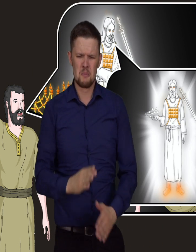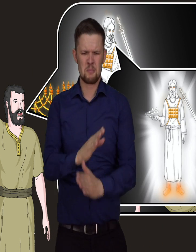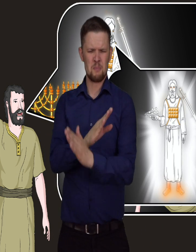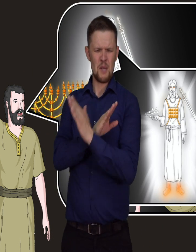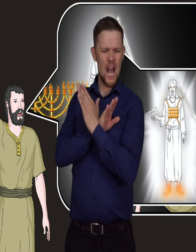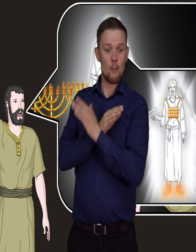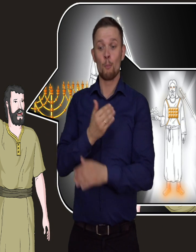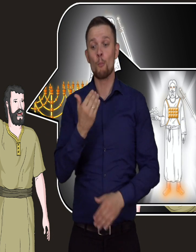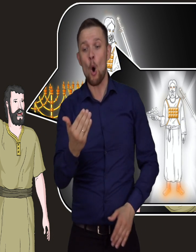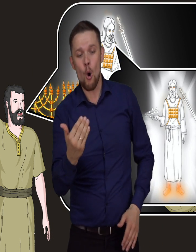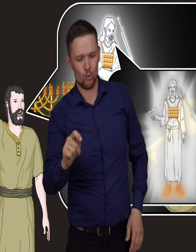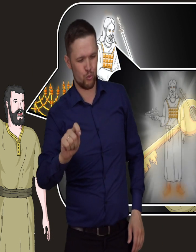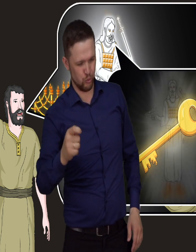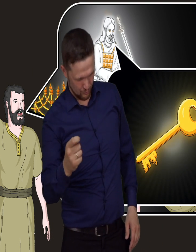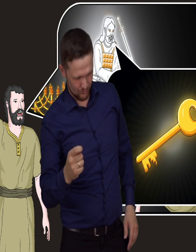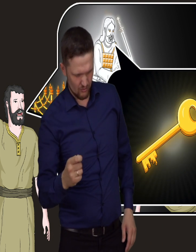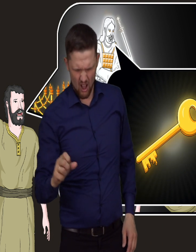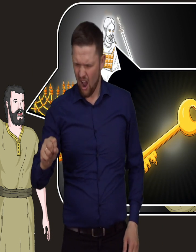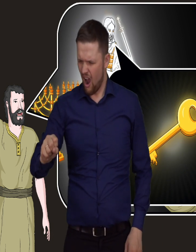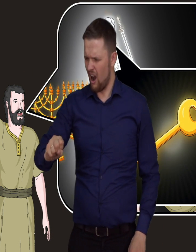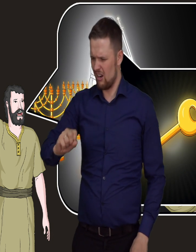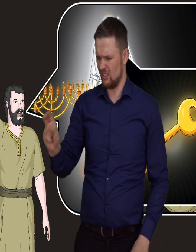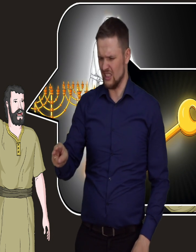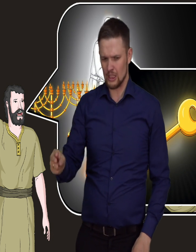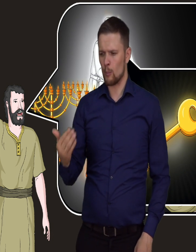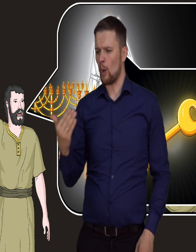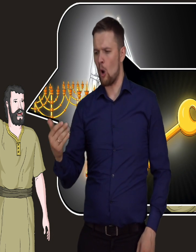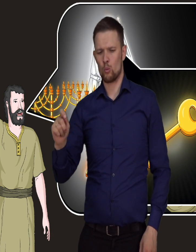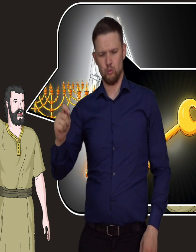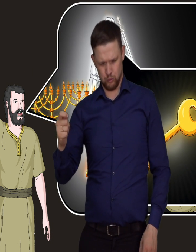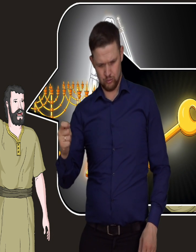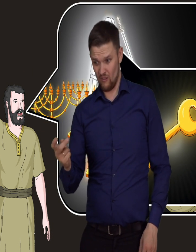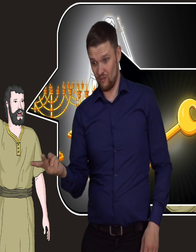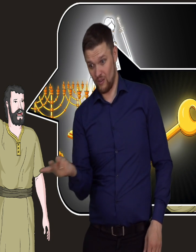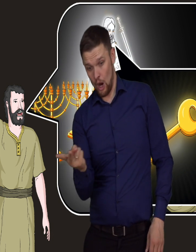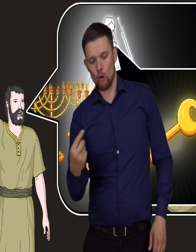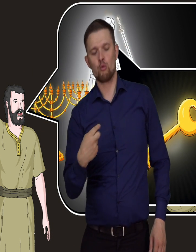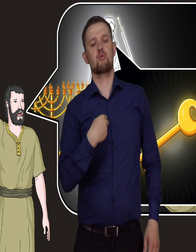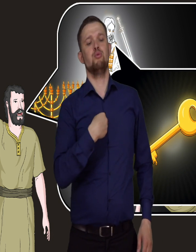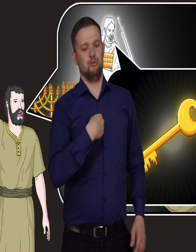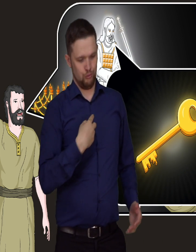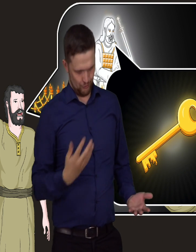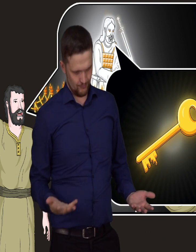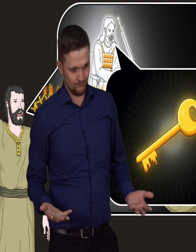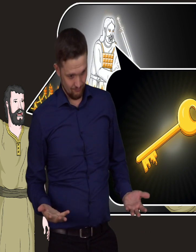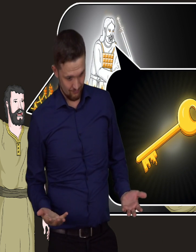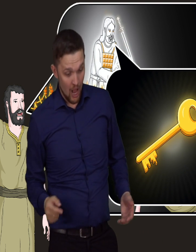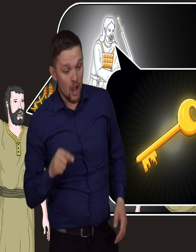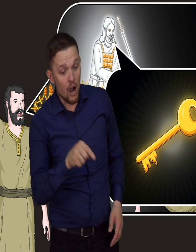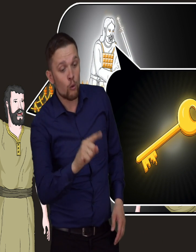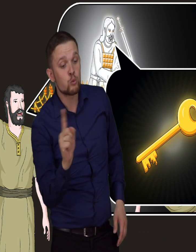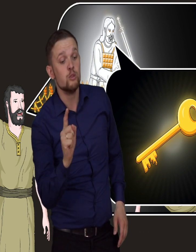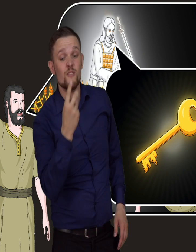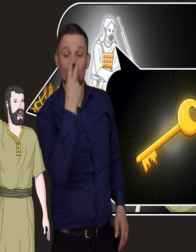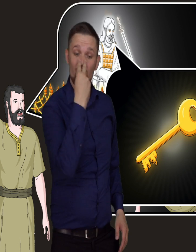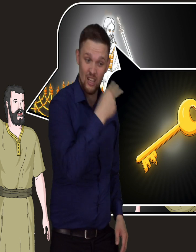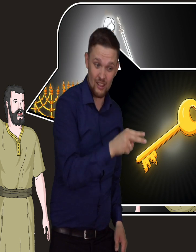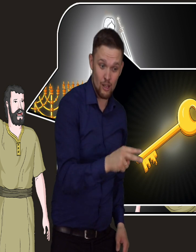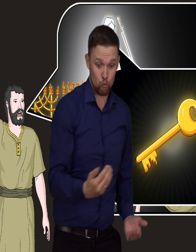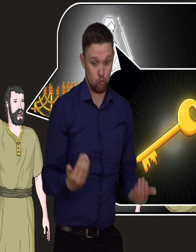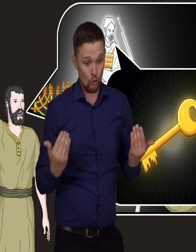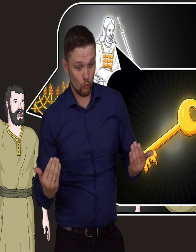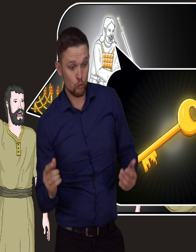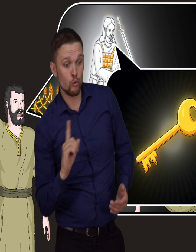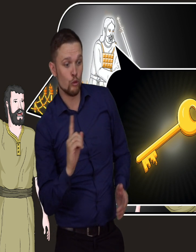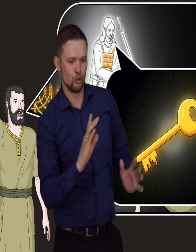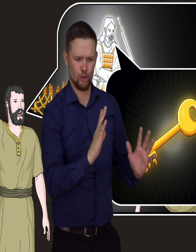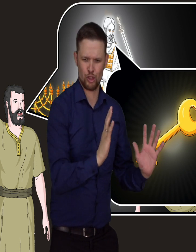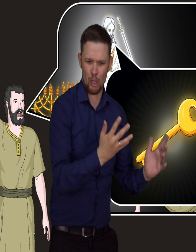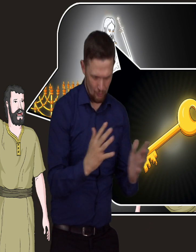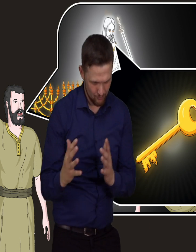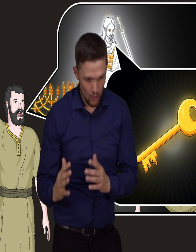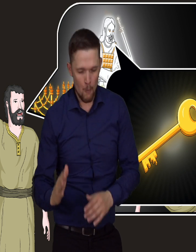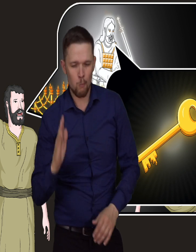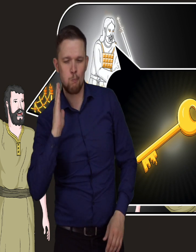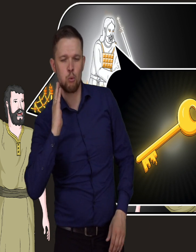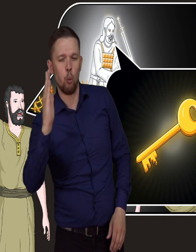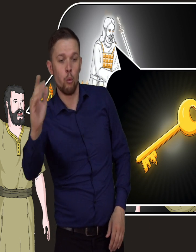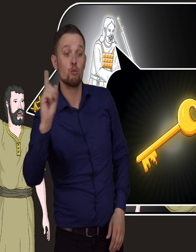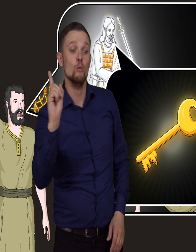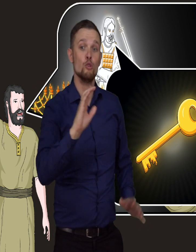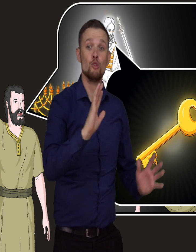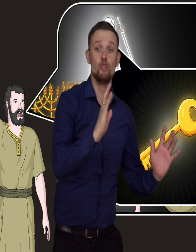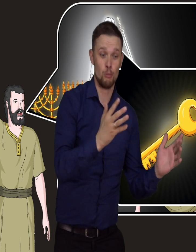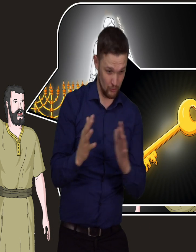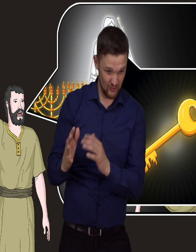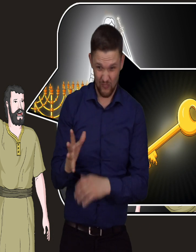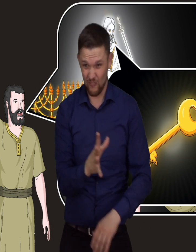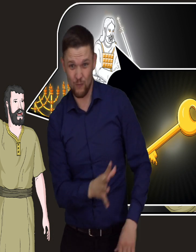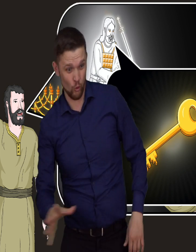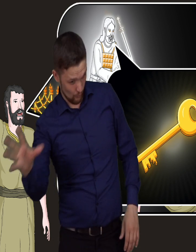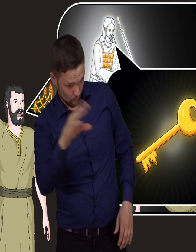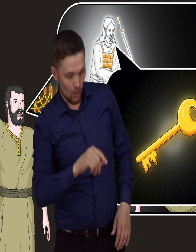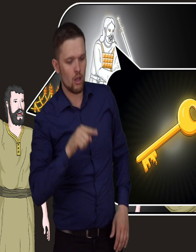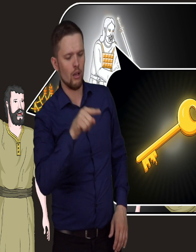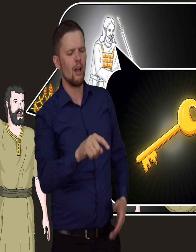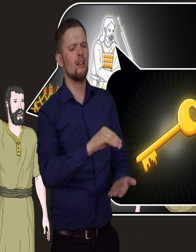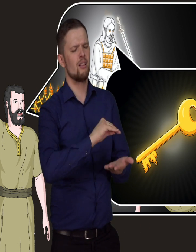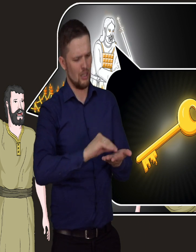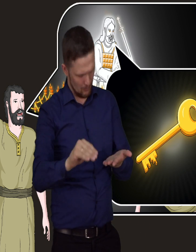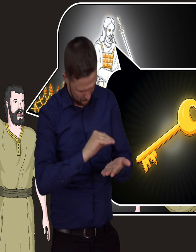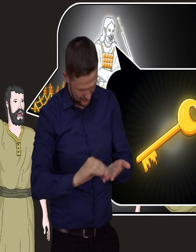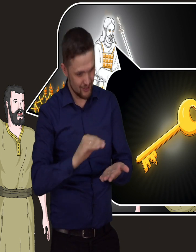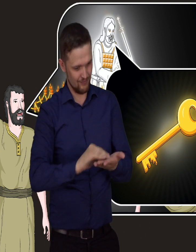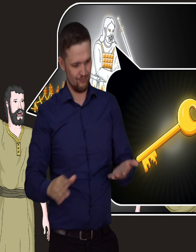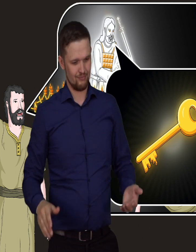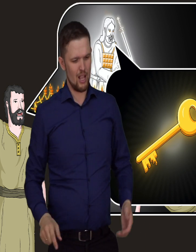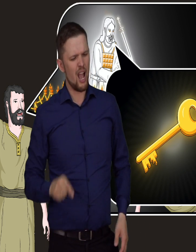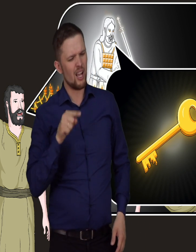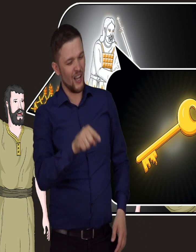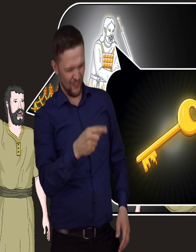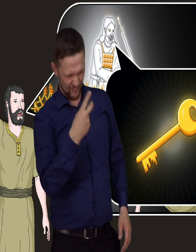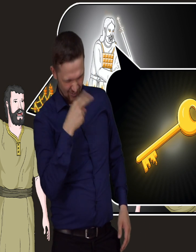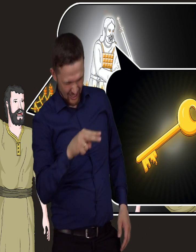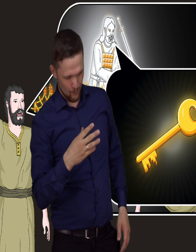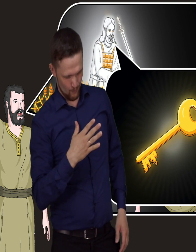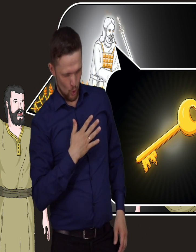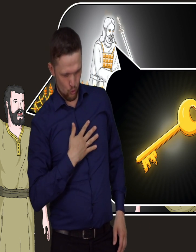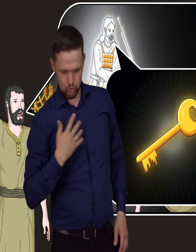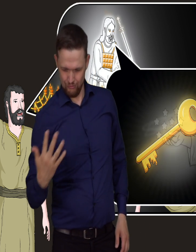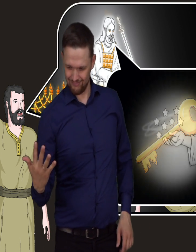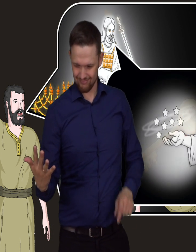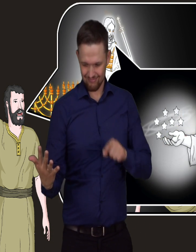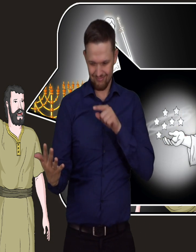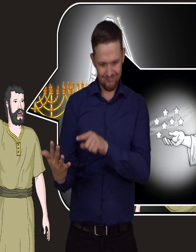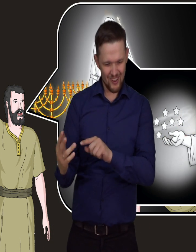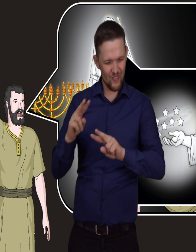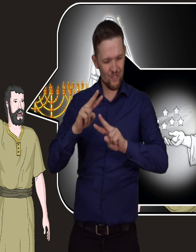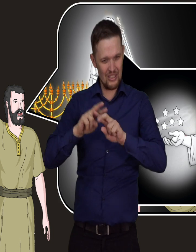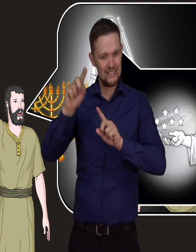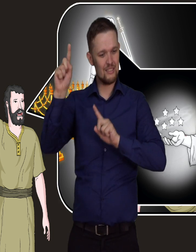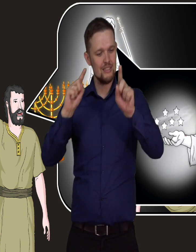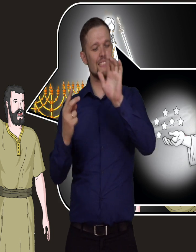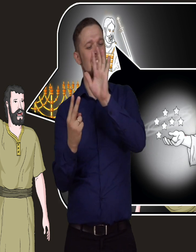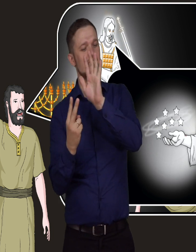And I hold the keys of Death and of Hades. Therefore write down the things you have seen, and the things that are, and the things that will happen after this.